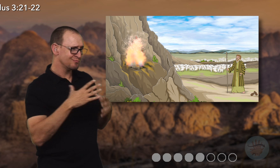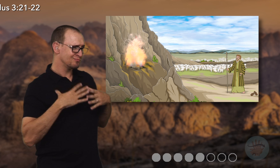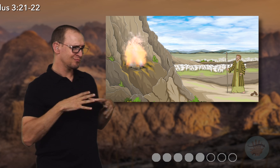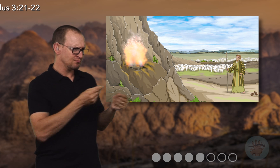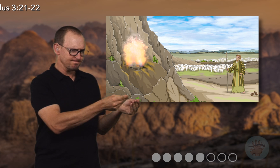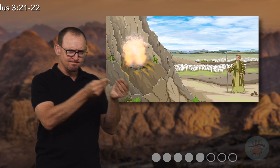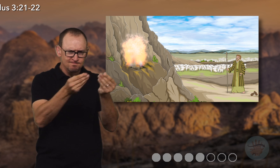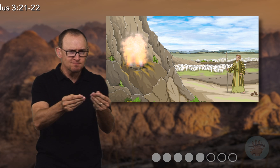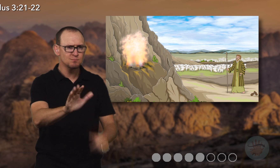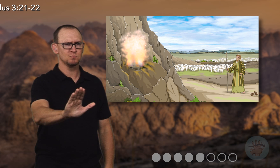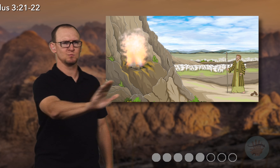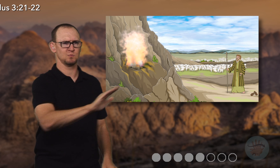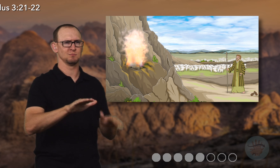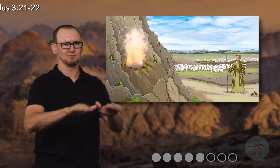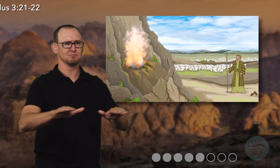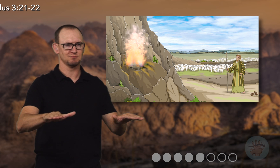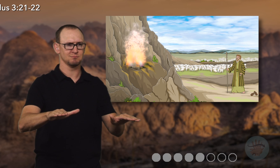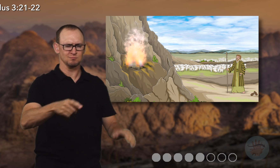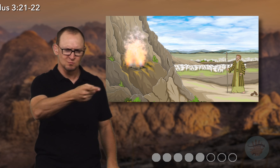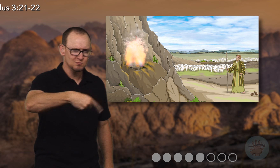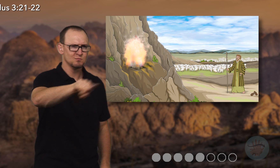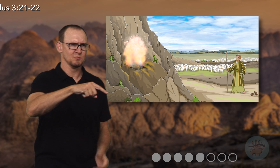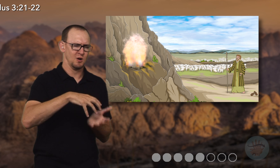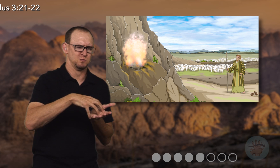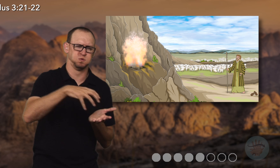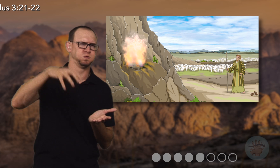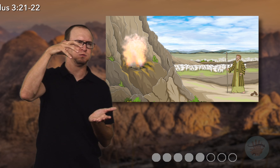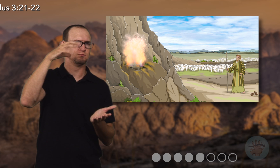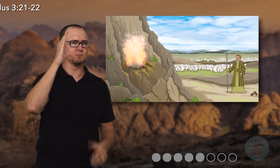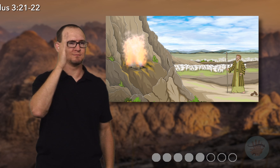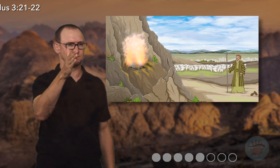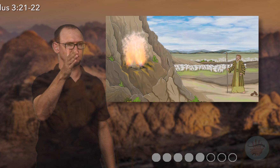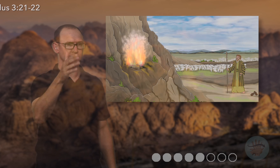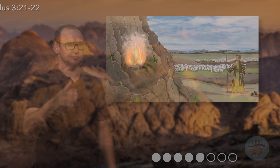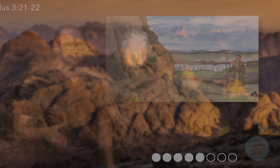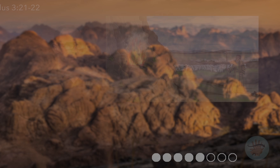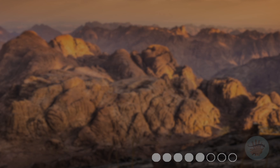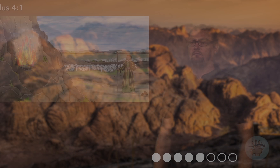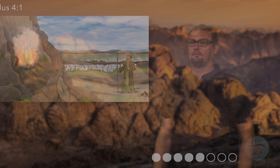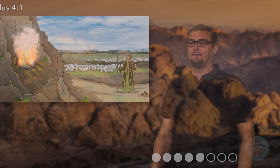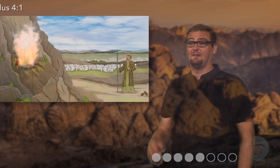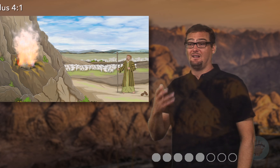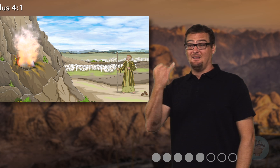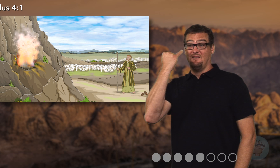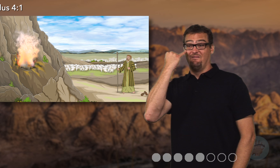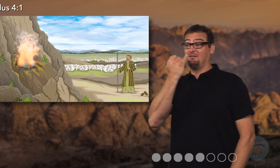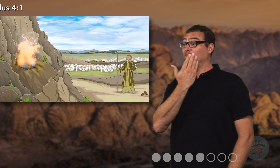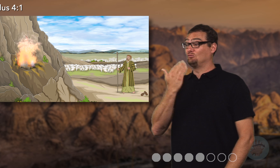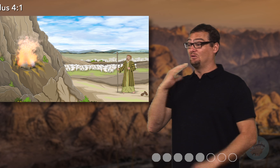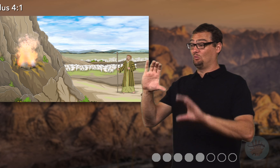So you will plunder the Egyptians.”